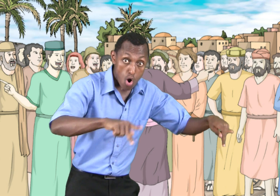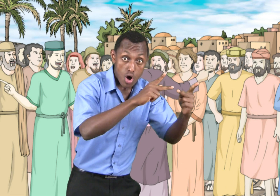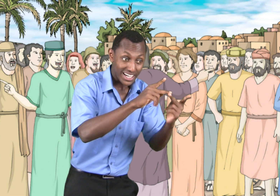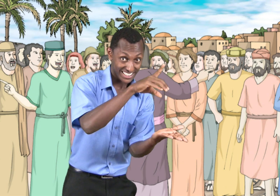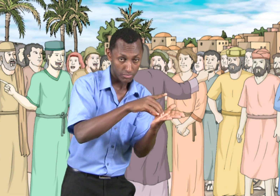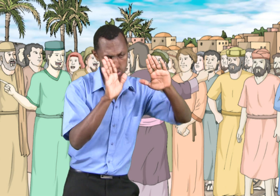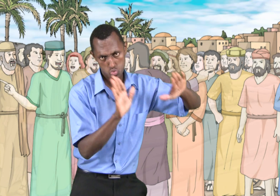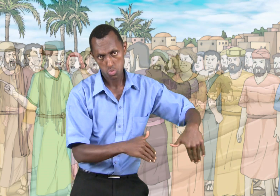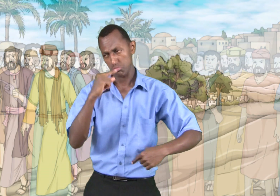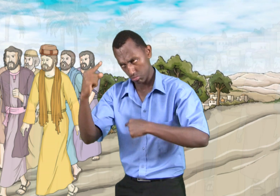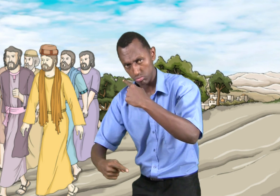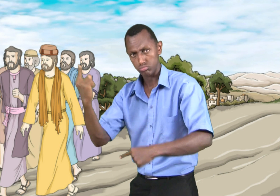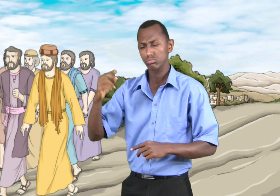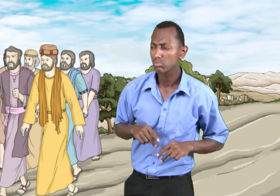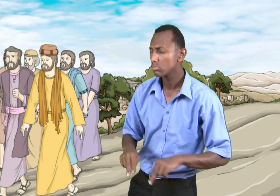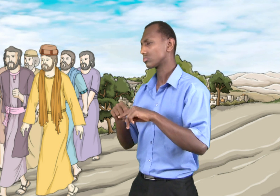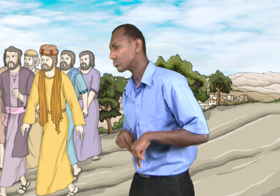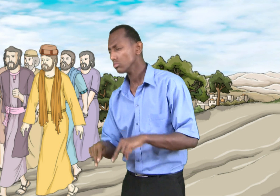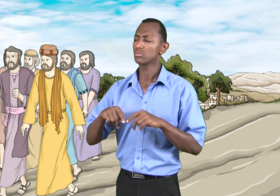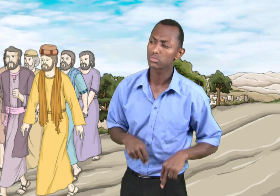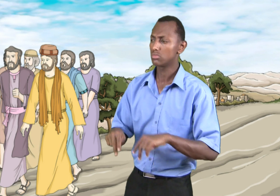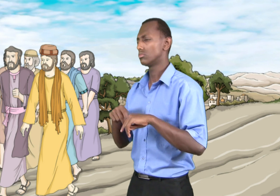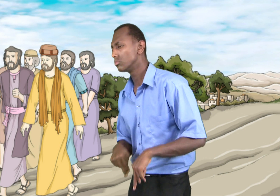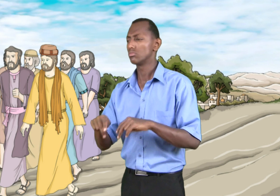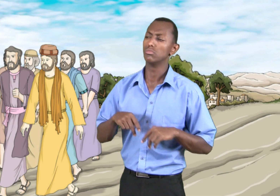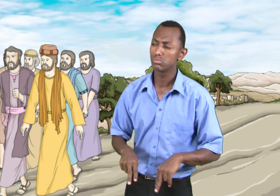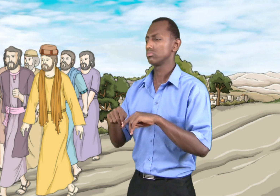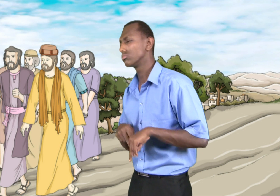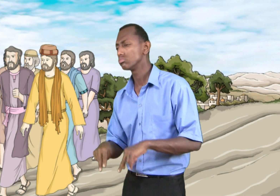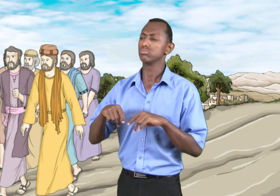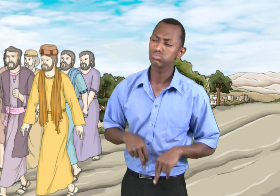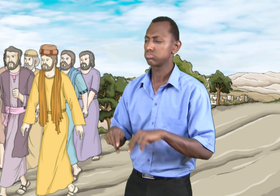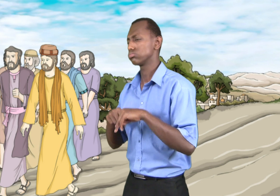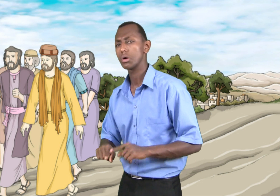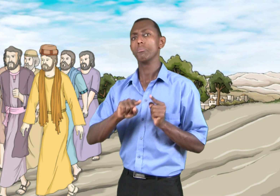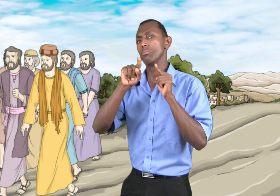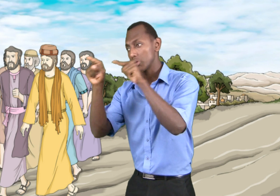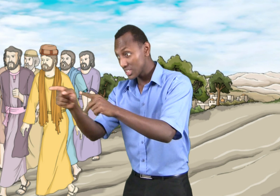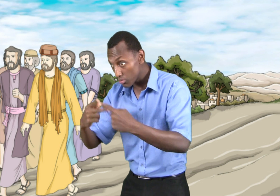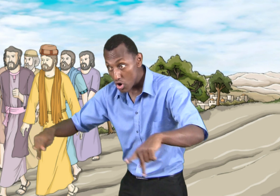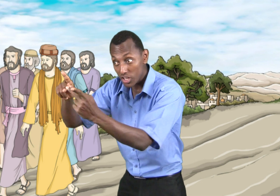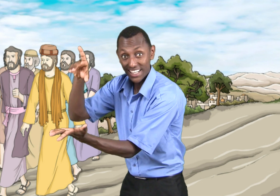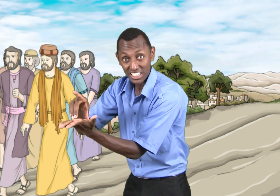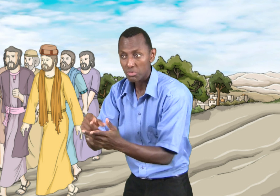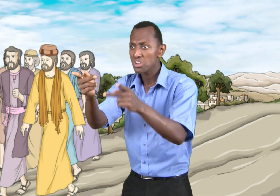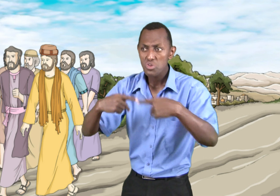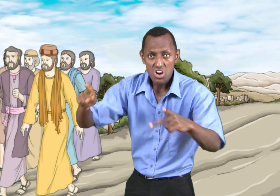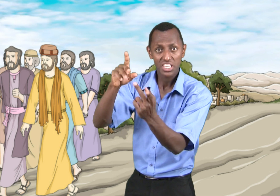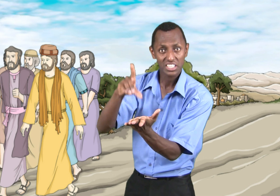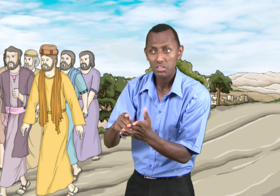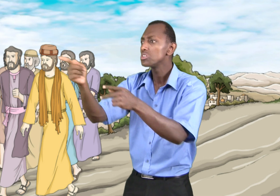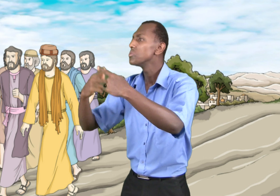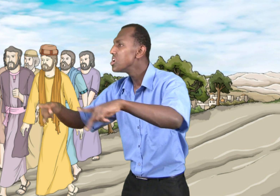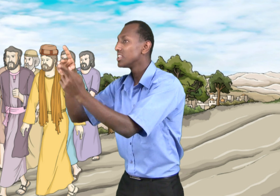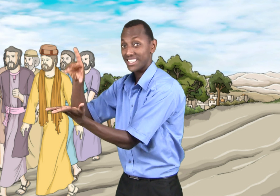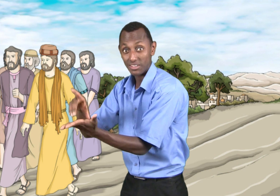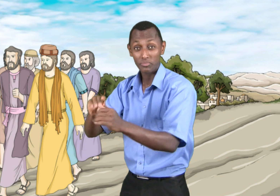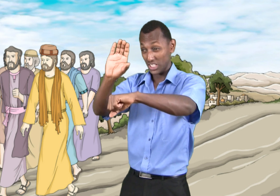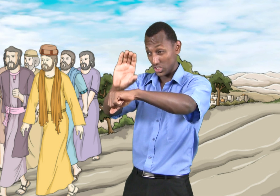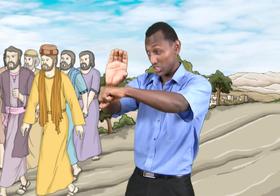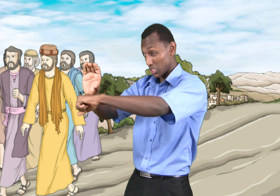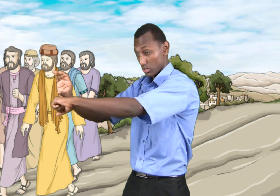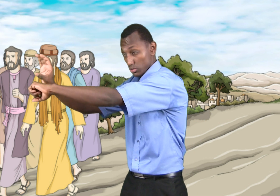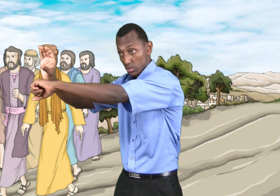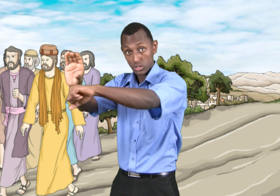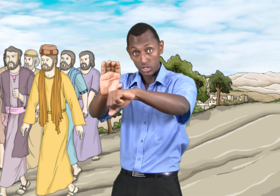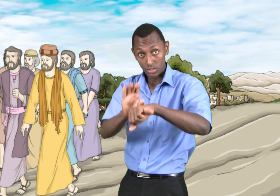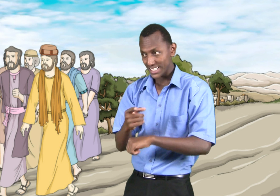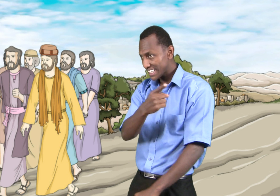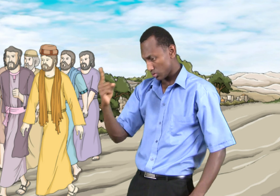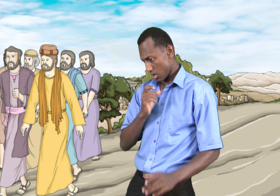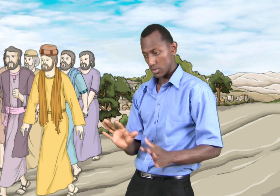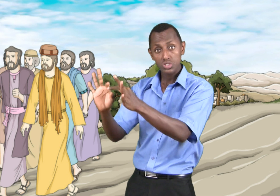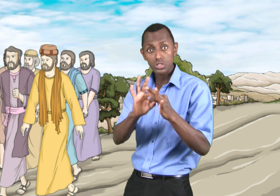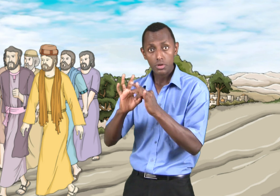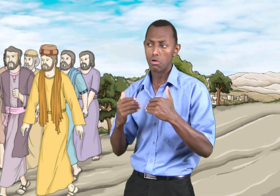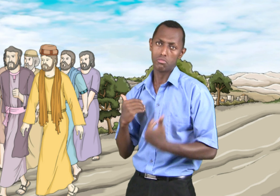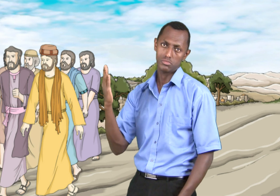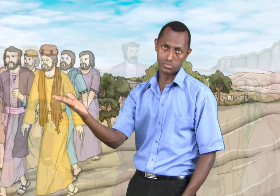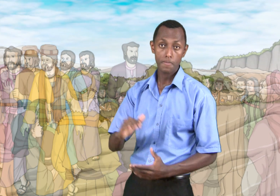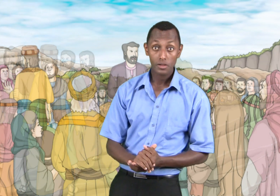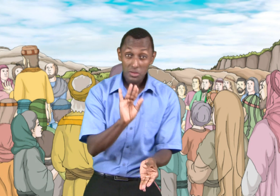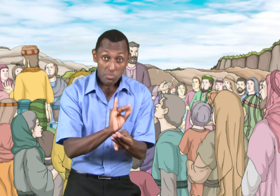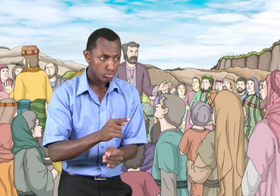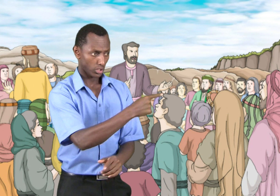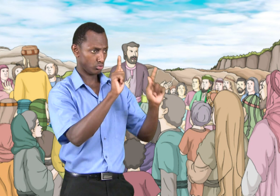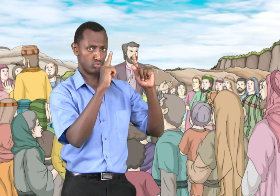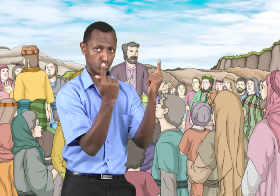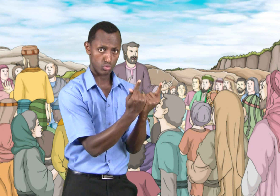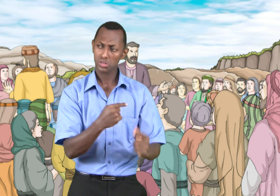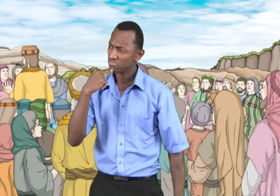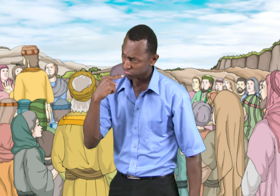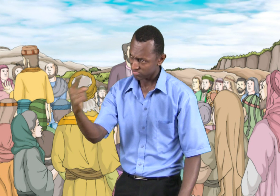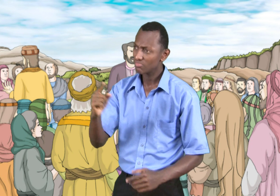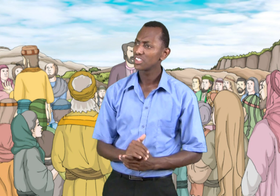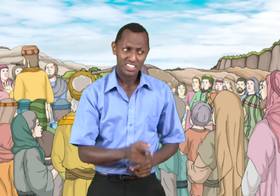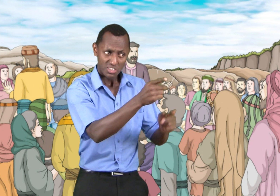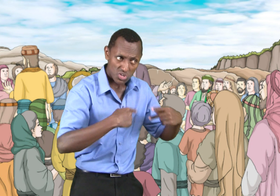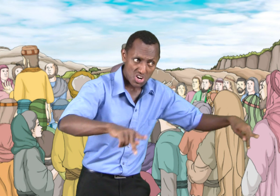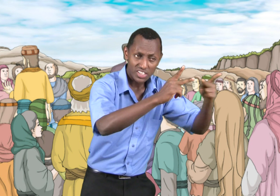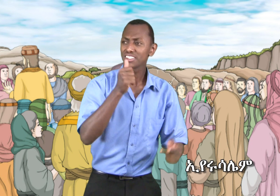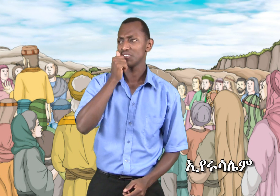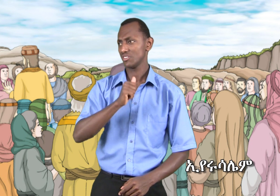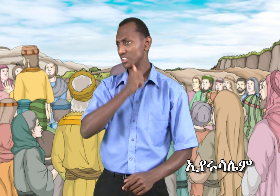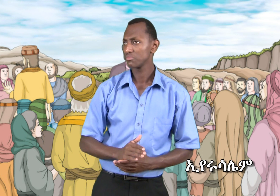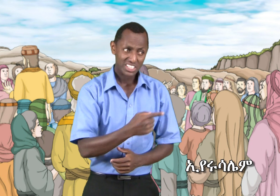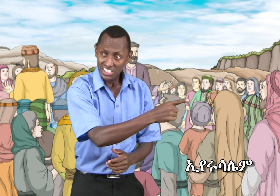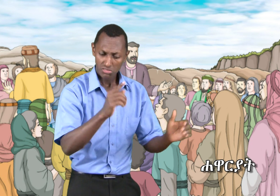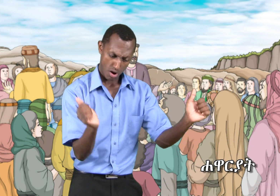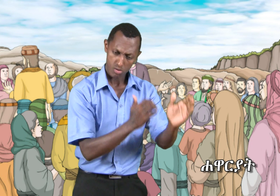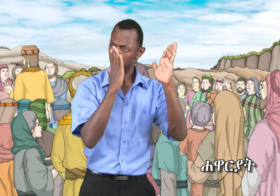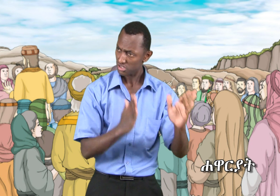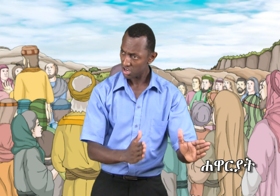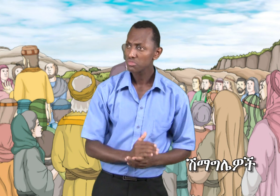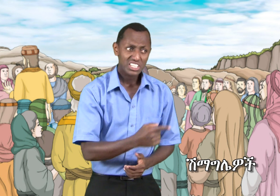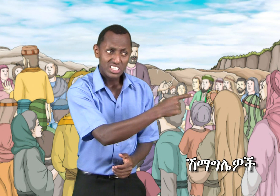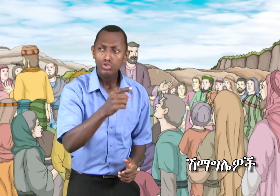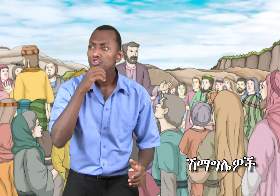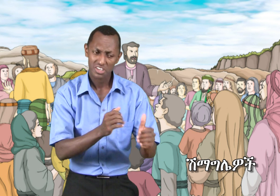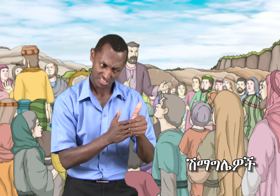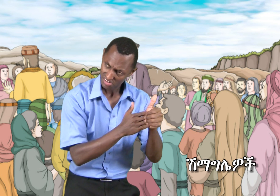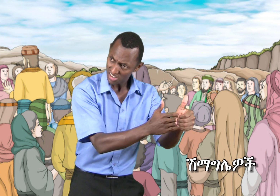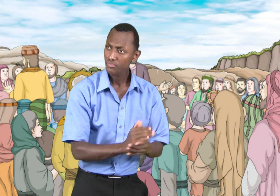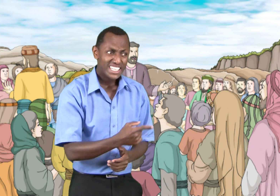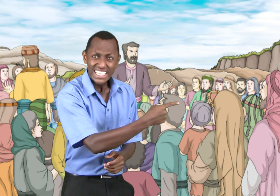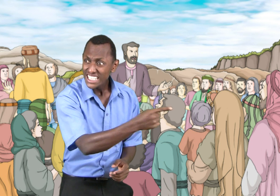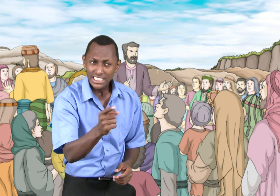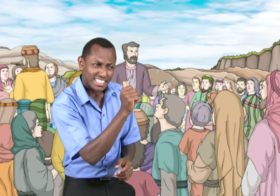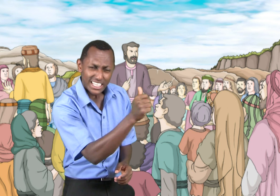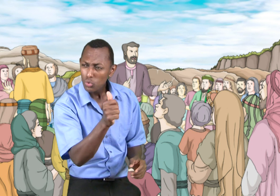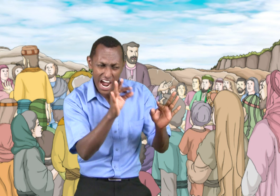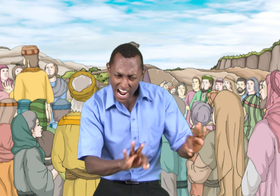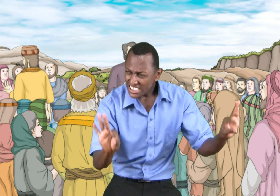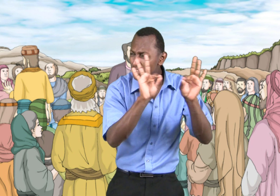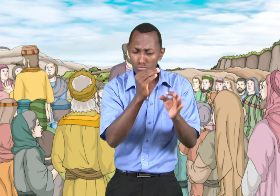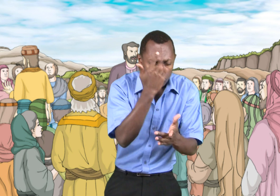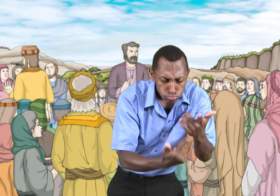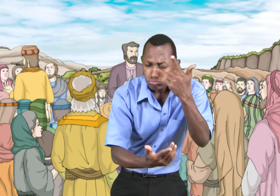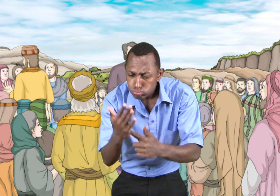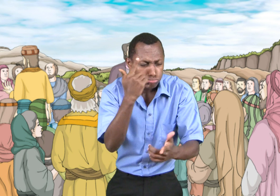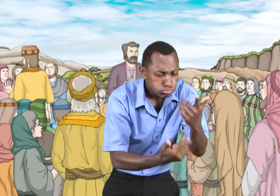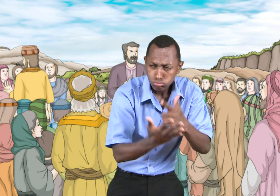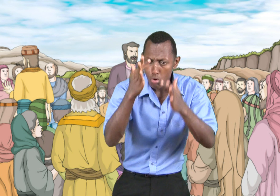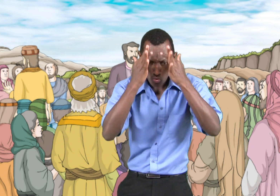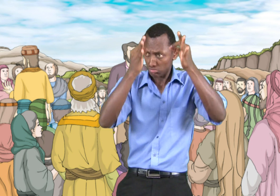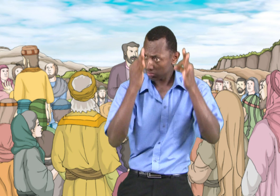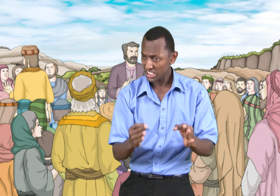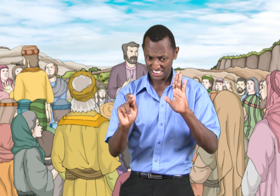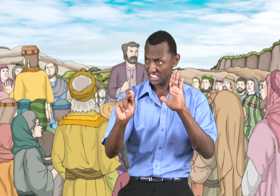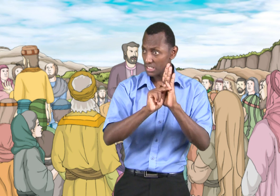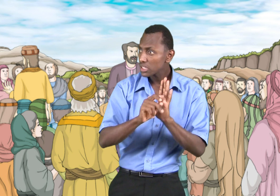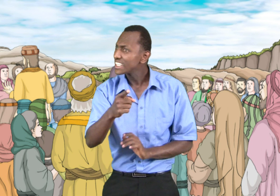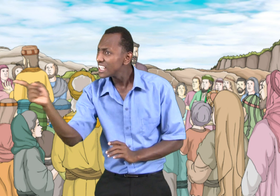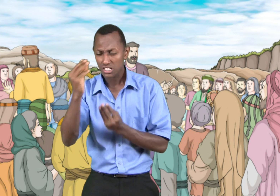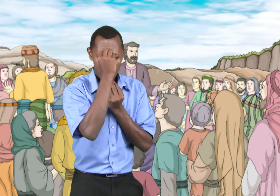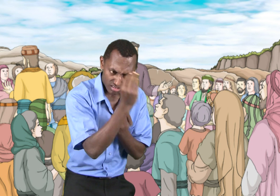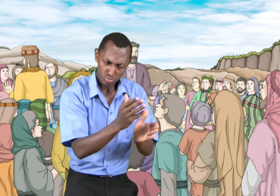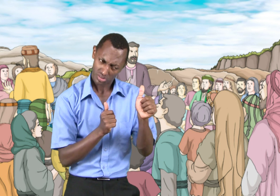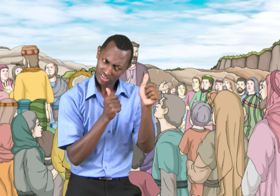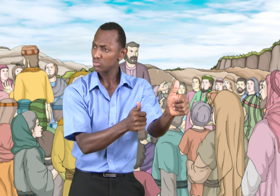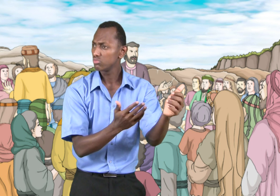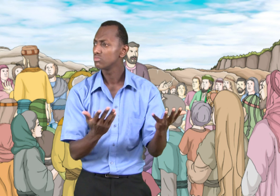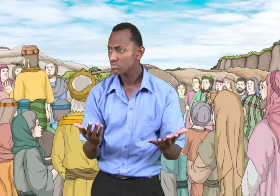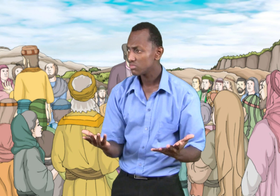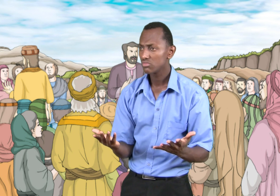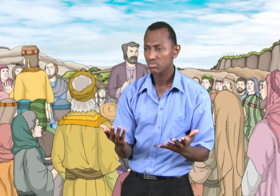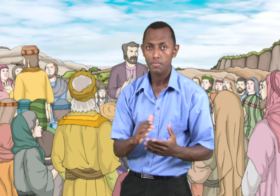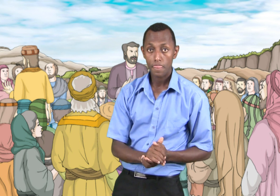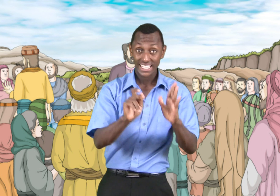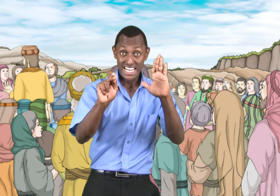As they went from town to town, they delivered the decisions handed down by the apostles and elders in Jerusalem for the people to obey.